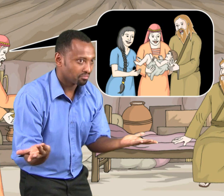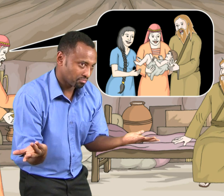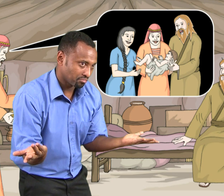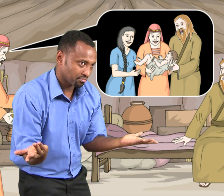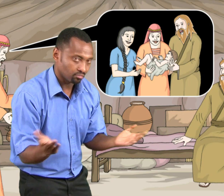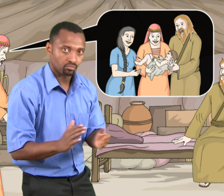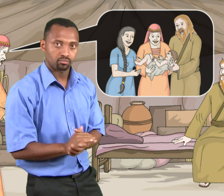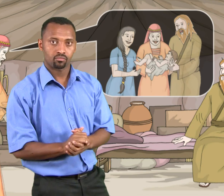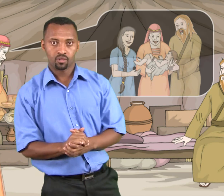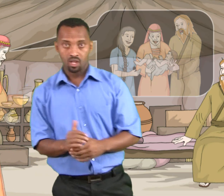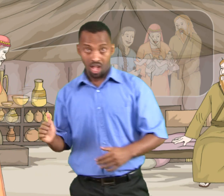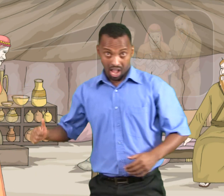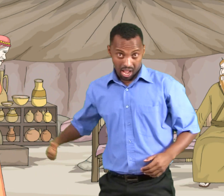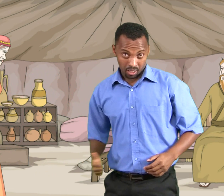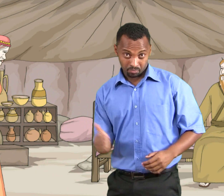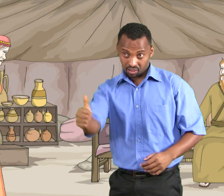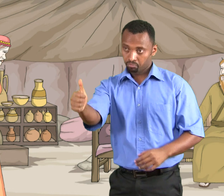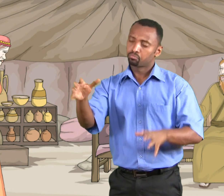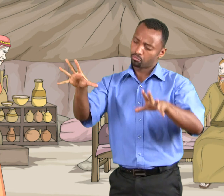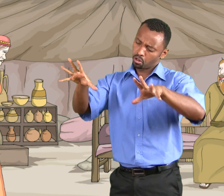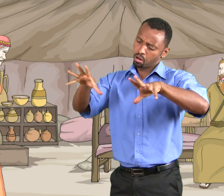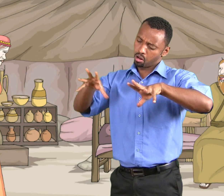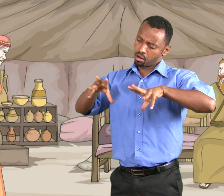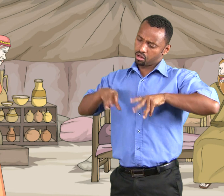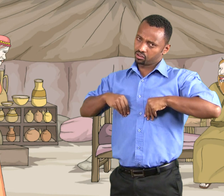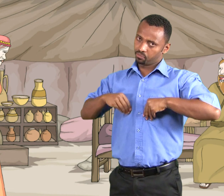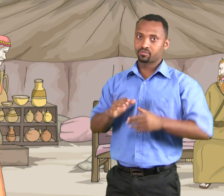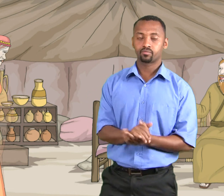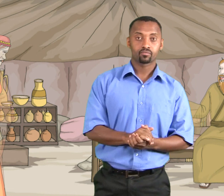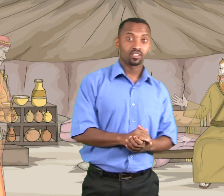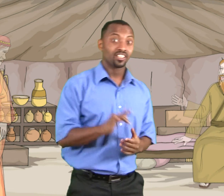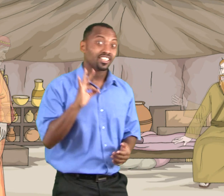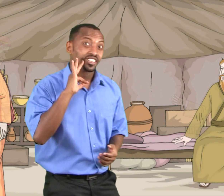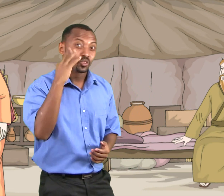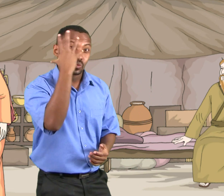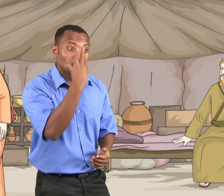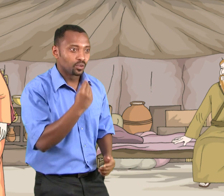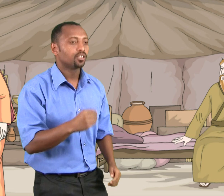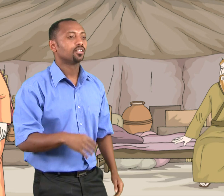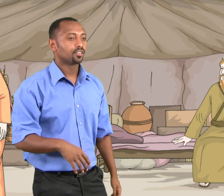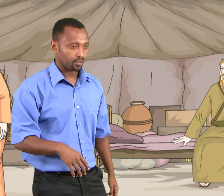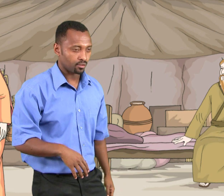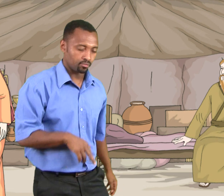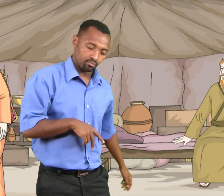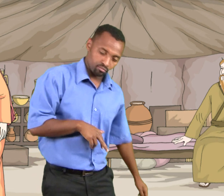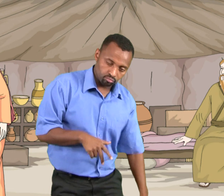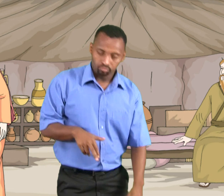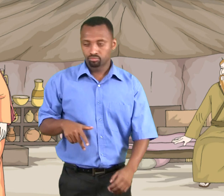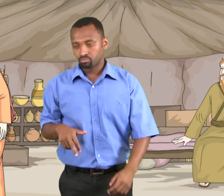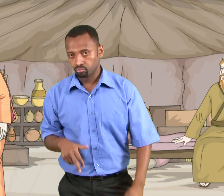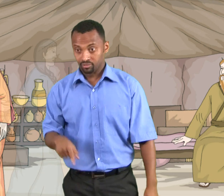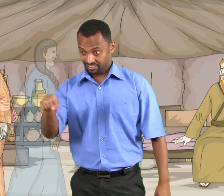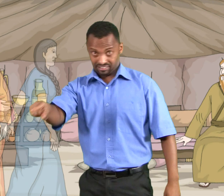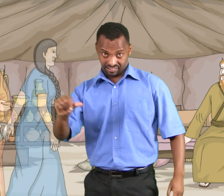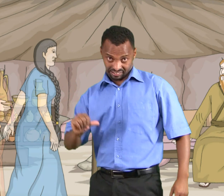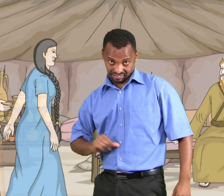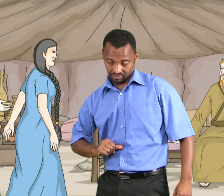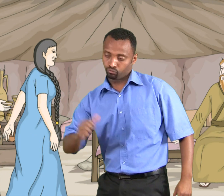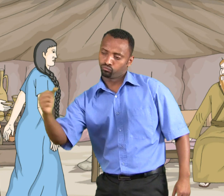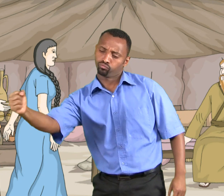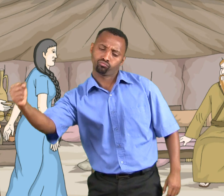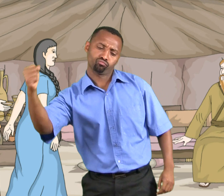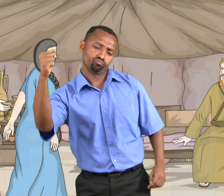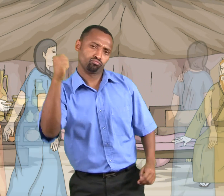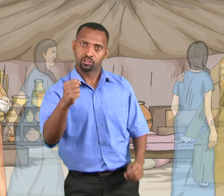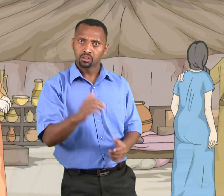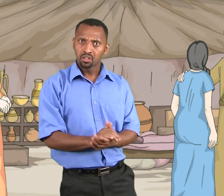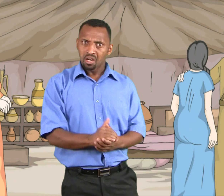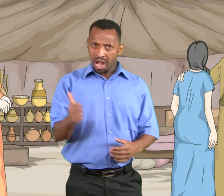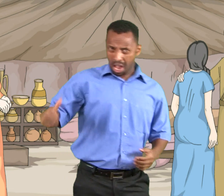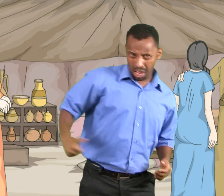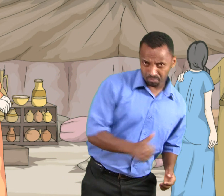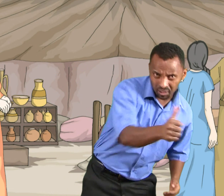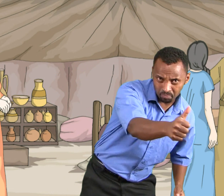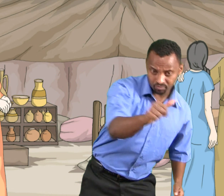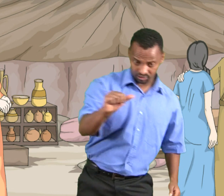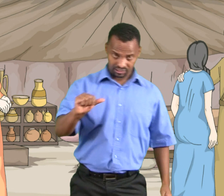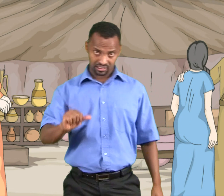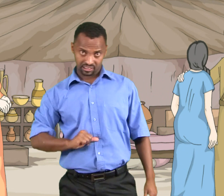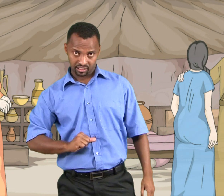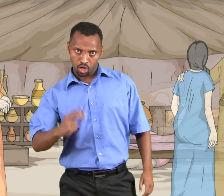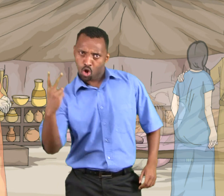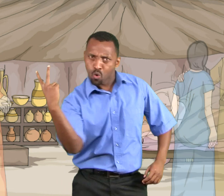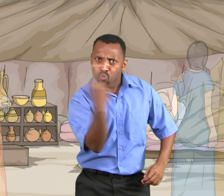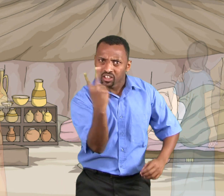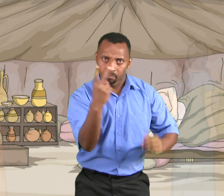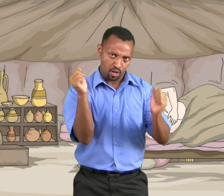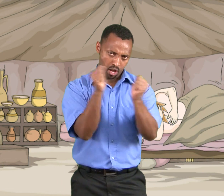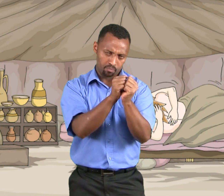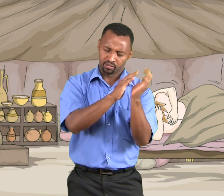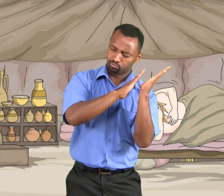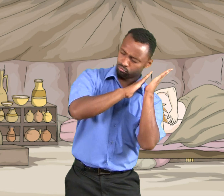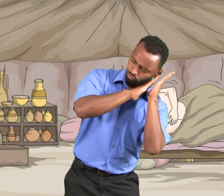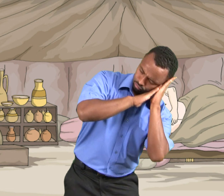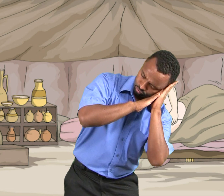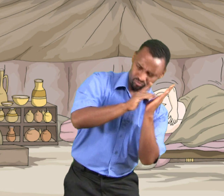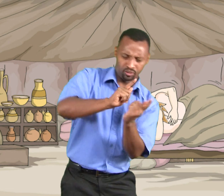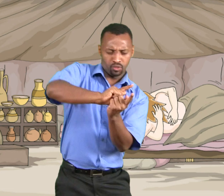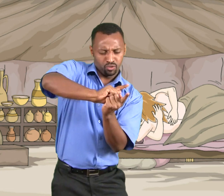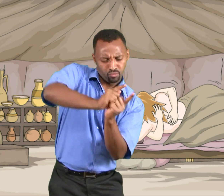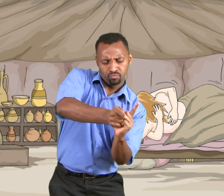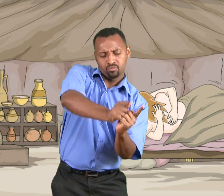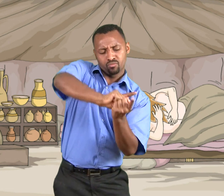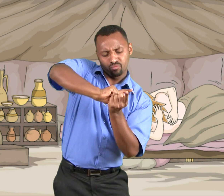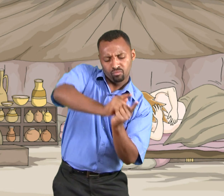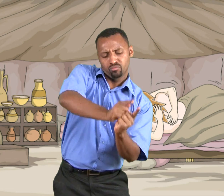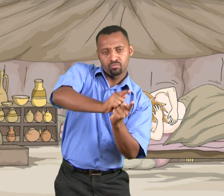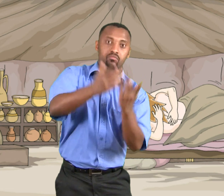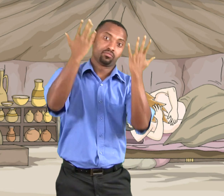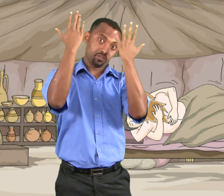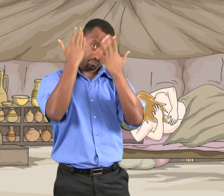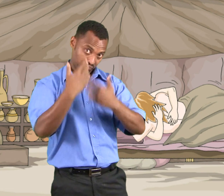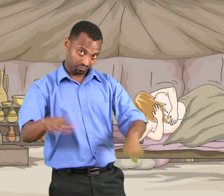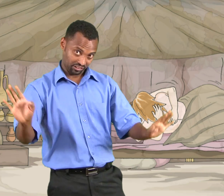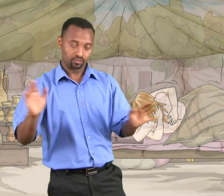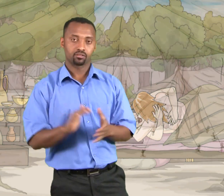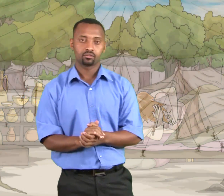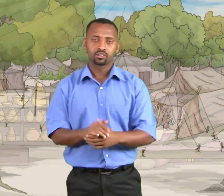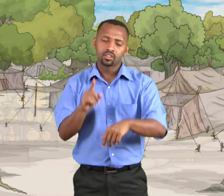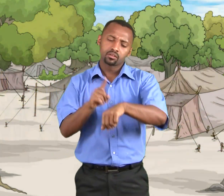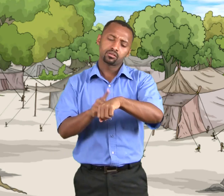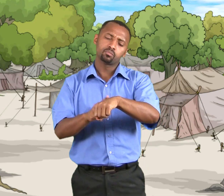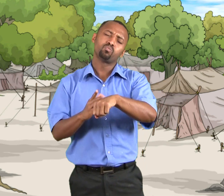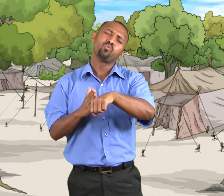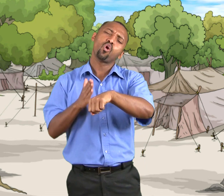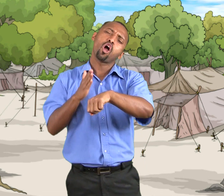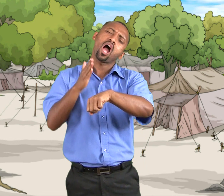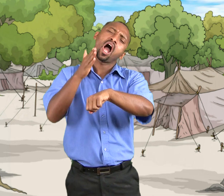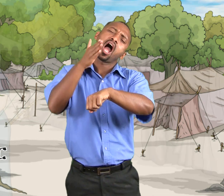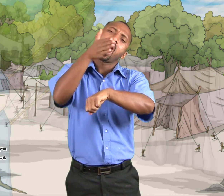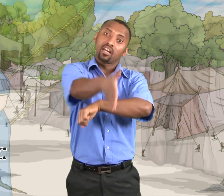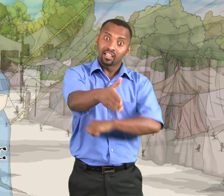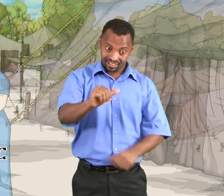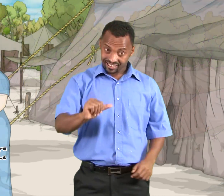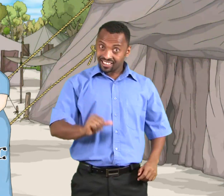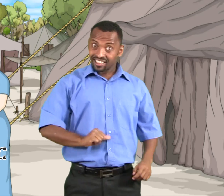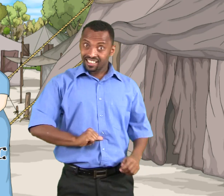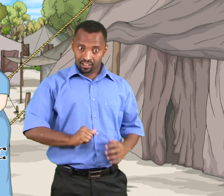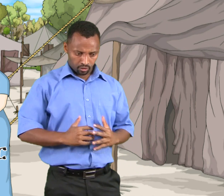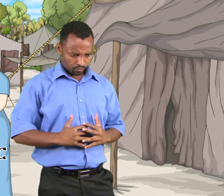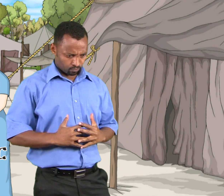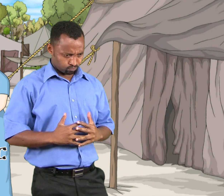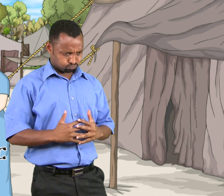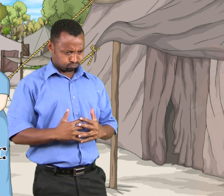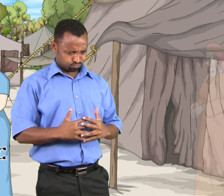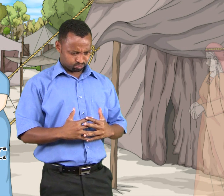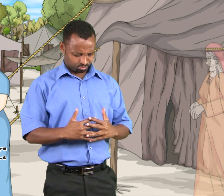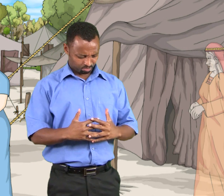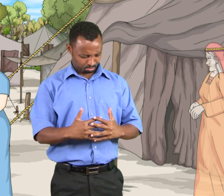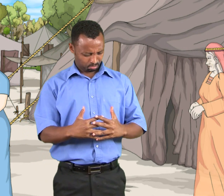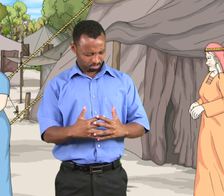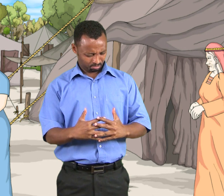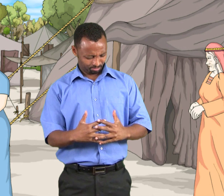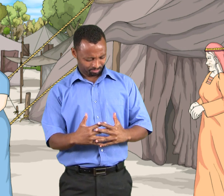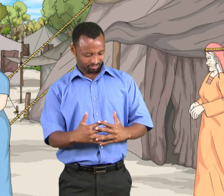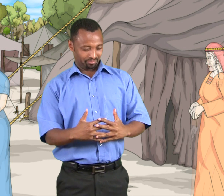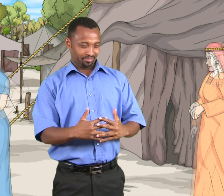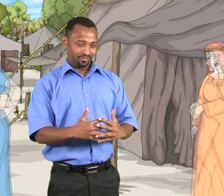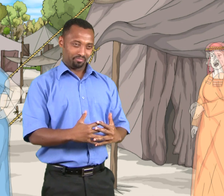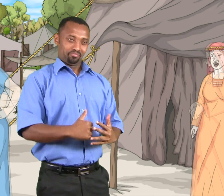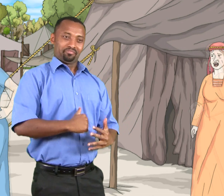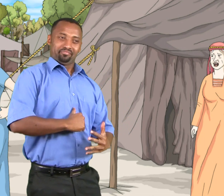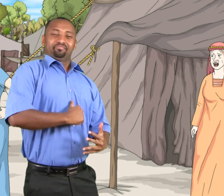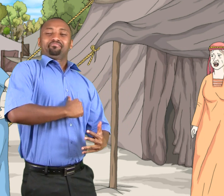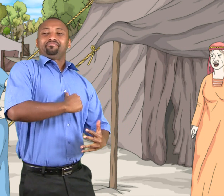And Abram listened to the voice of Sarai. So after he had lived in Canaan for ten years, his wife Sarai took her Egyptian maidservant Hagar and gave her to Abram to be his wife. And he slept with Hagar, and she conceived.